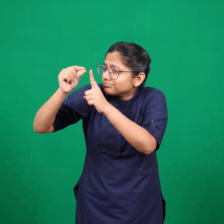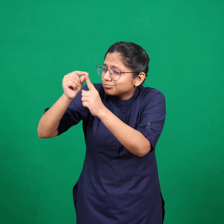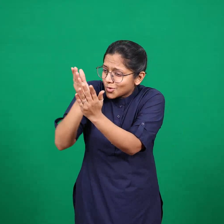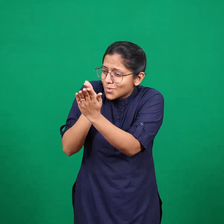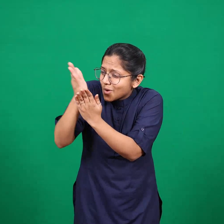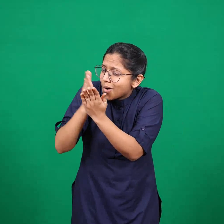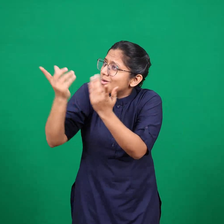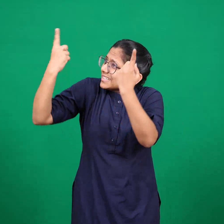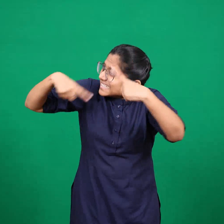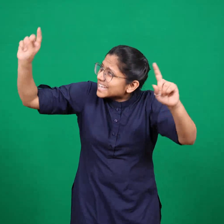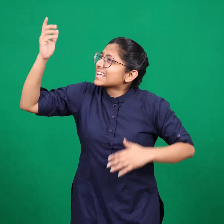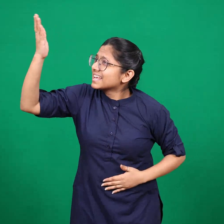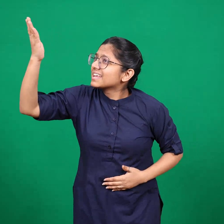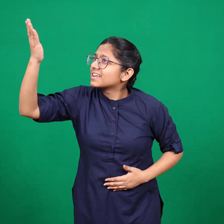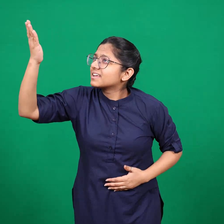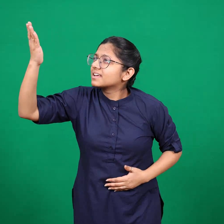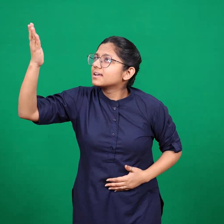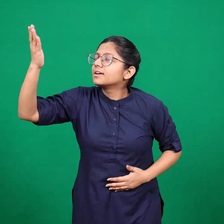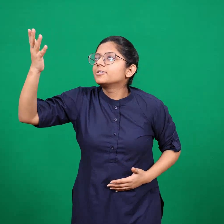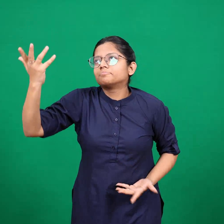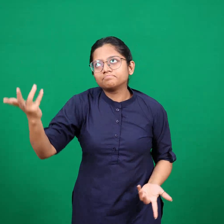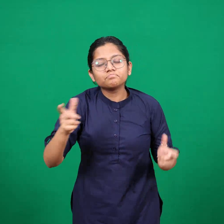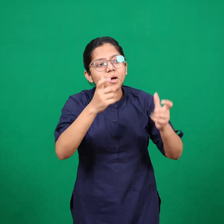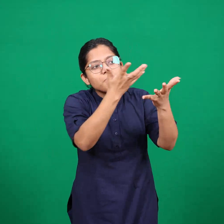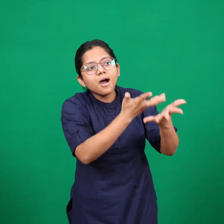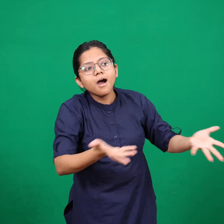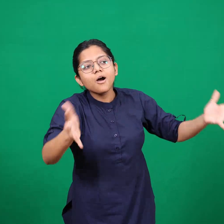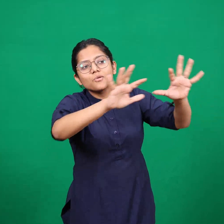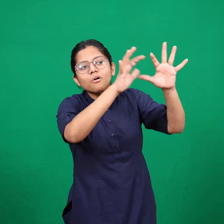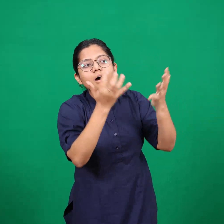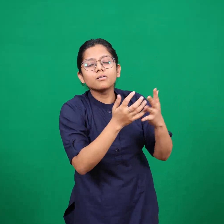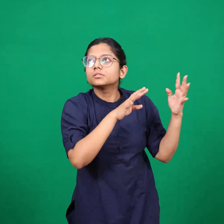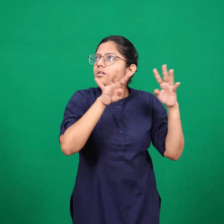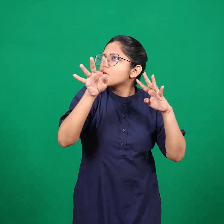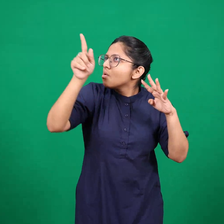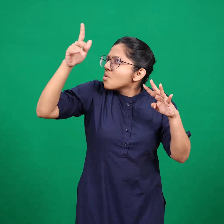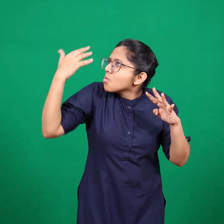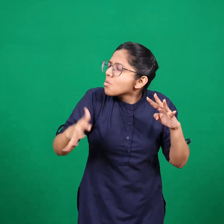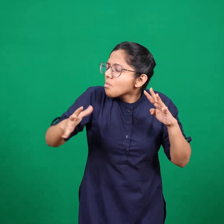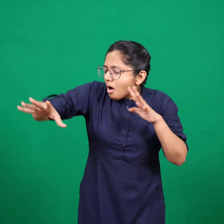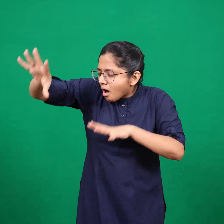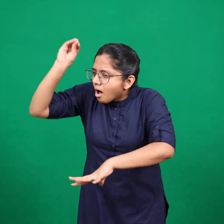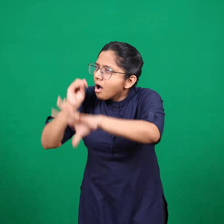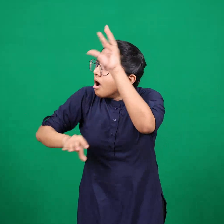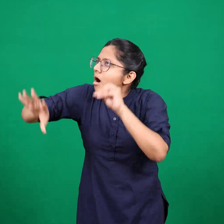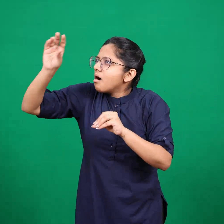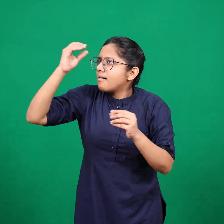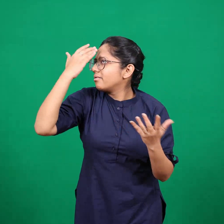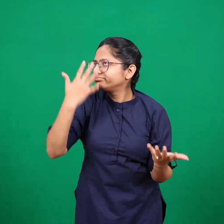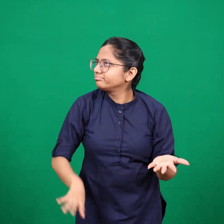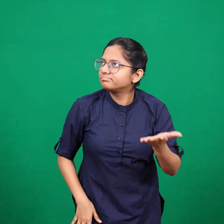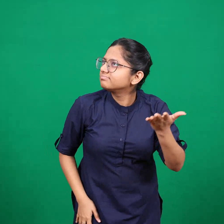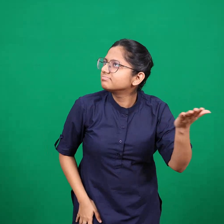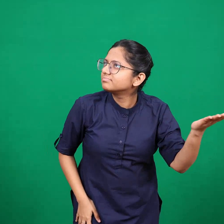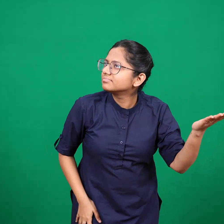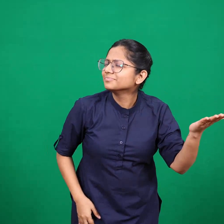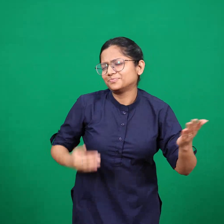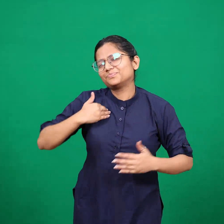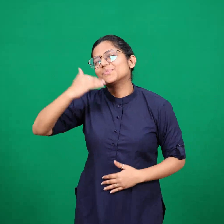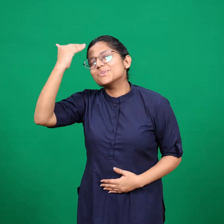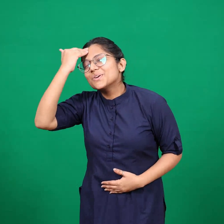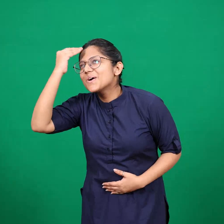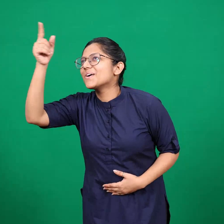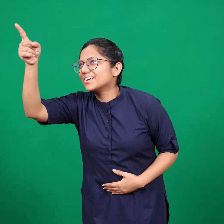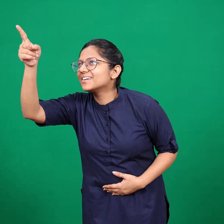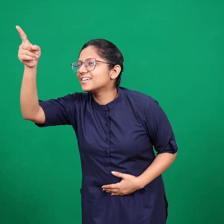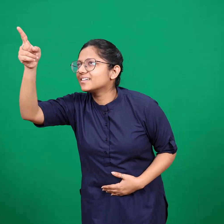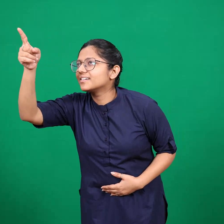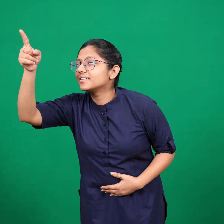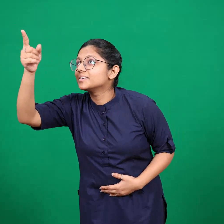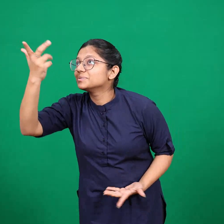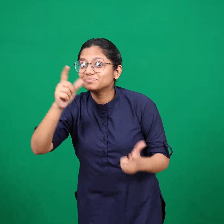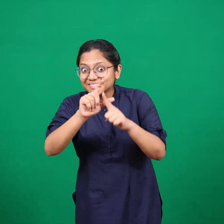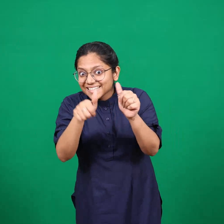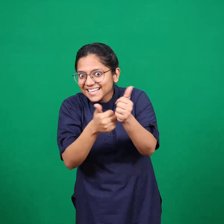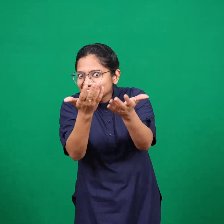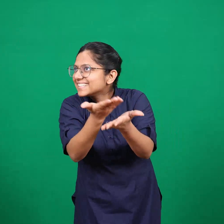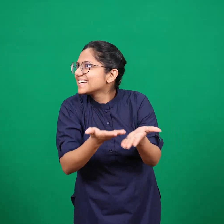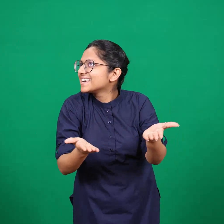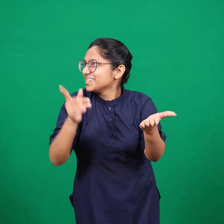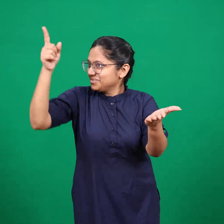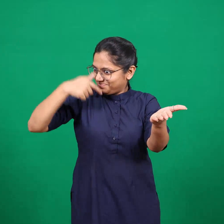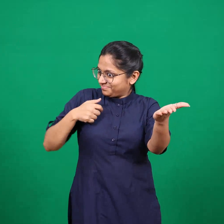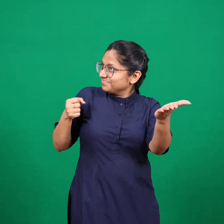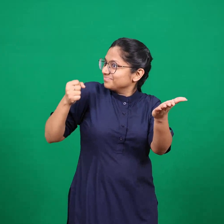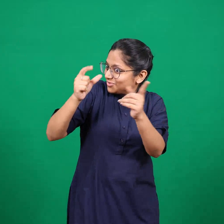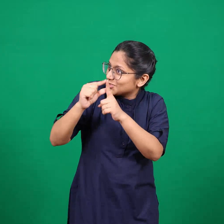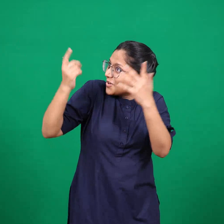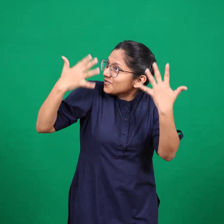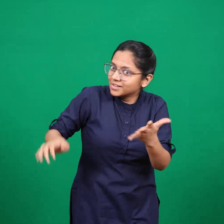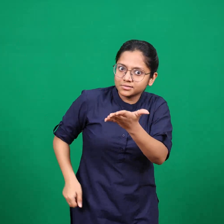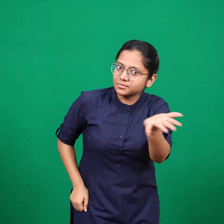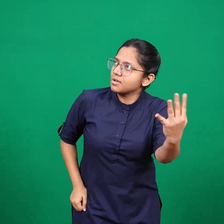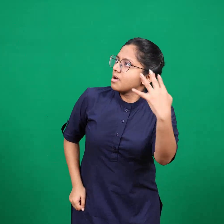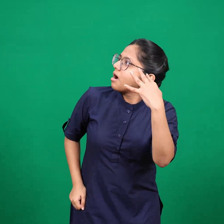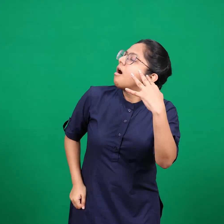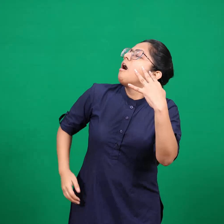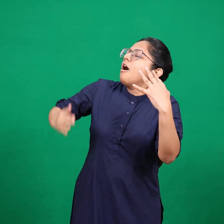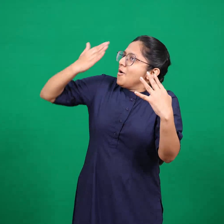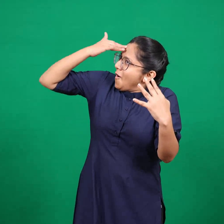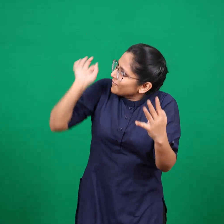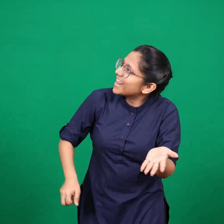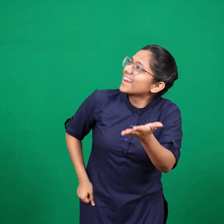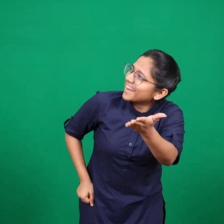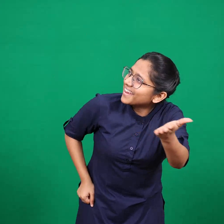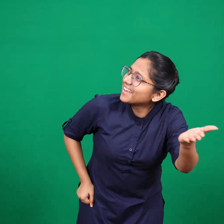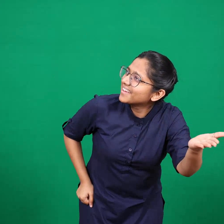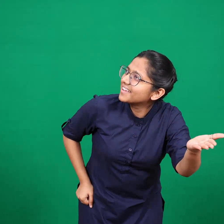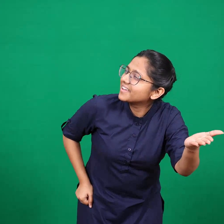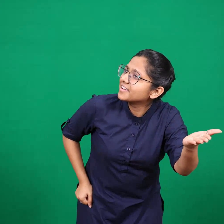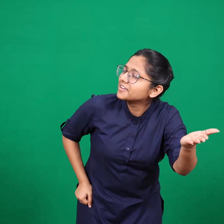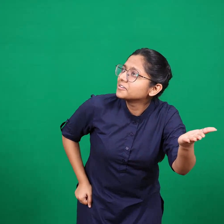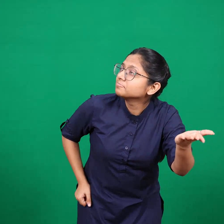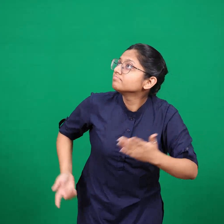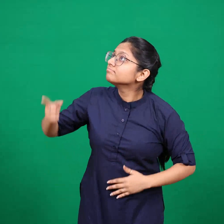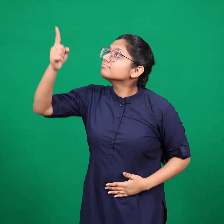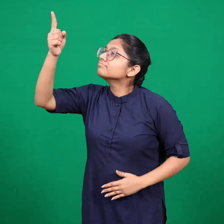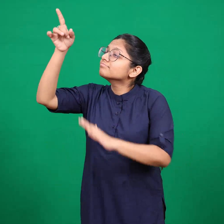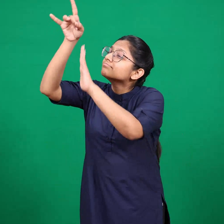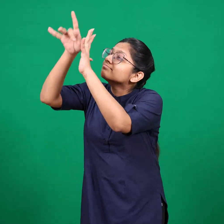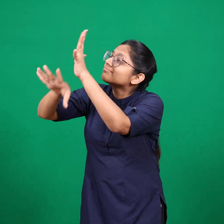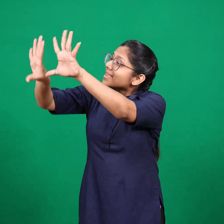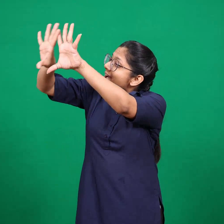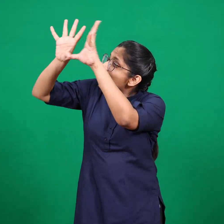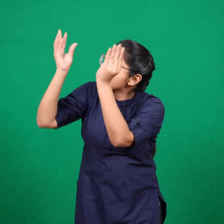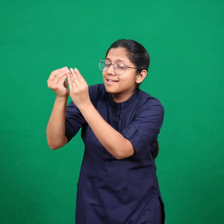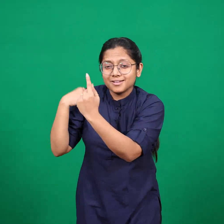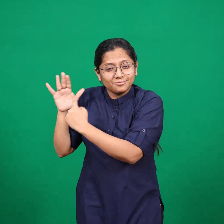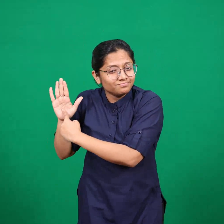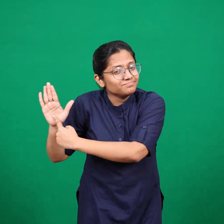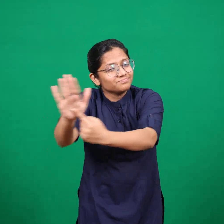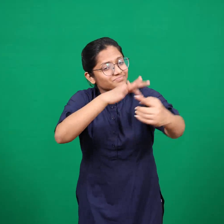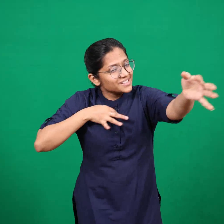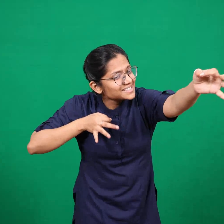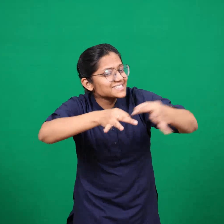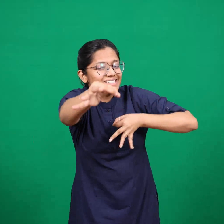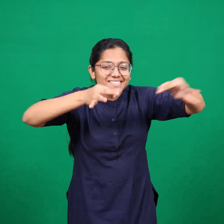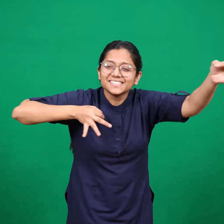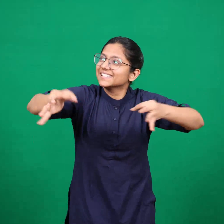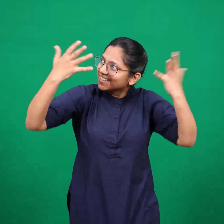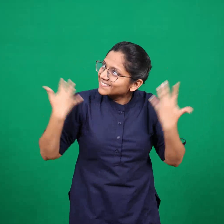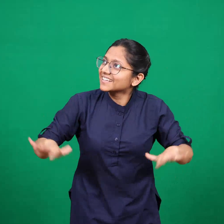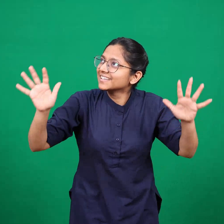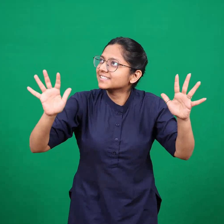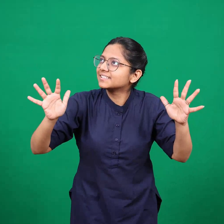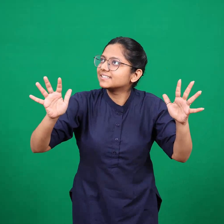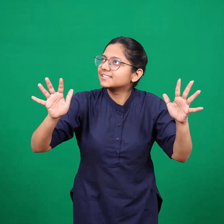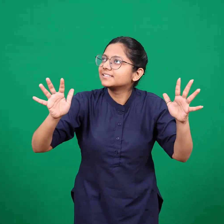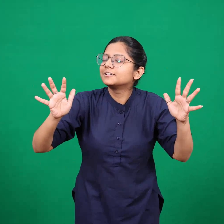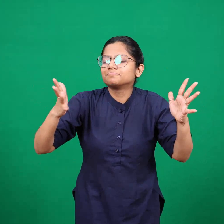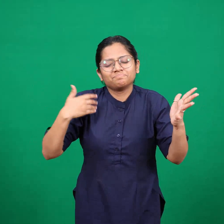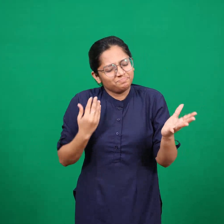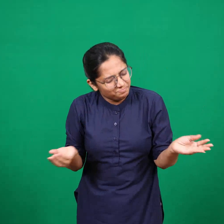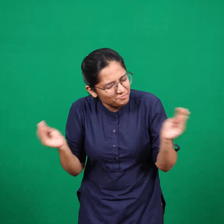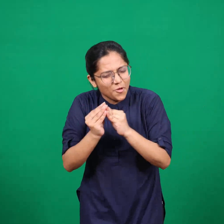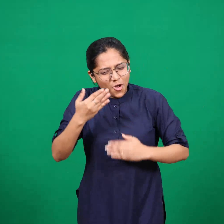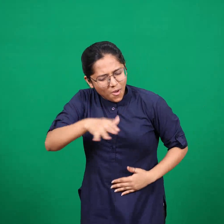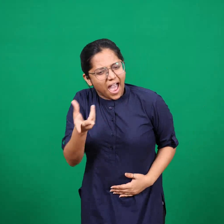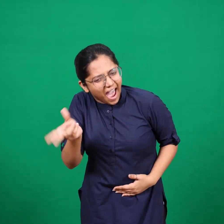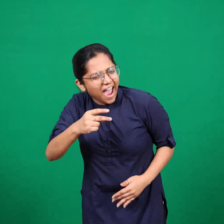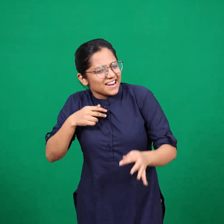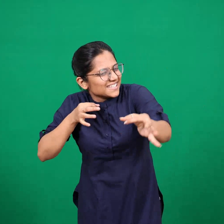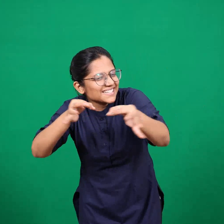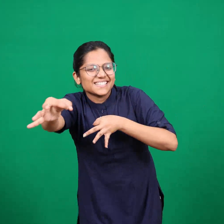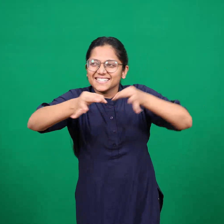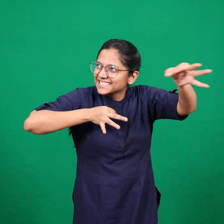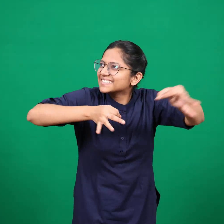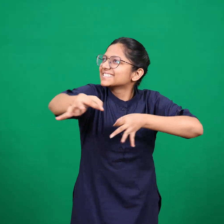Righteous Father, although the world has not known You, I know You, and they know that You sent Me.